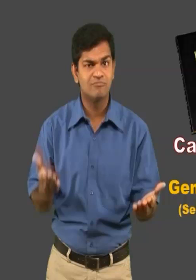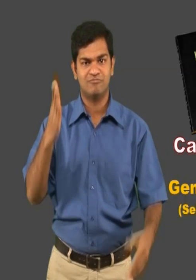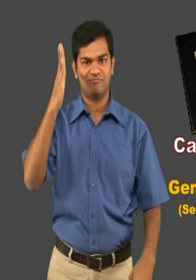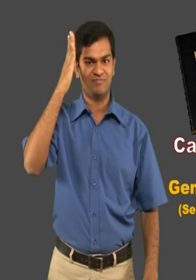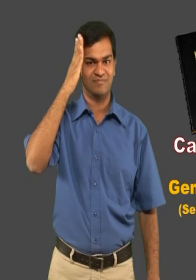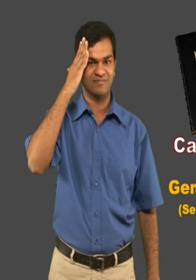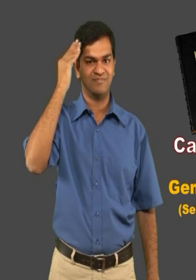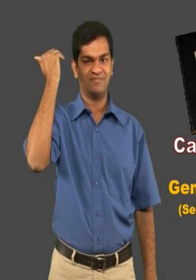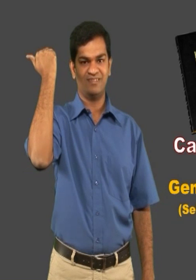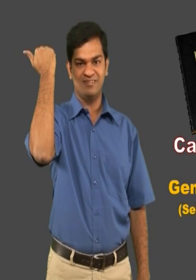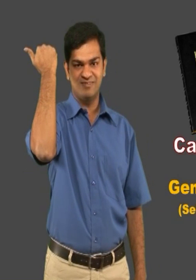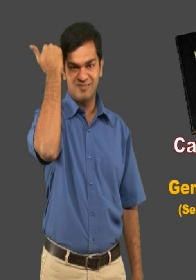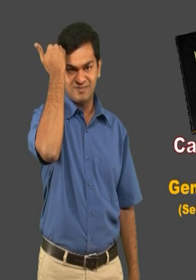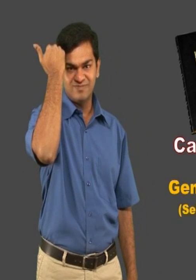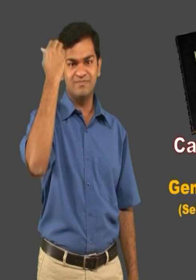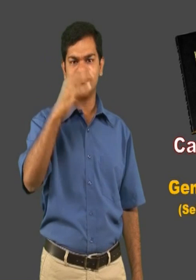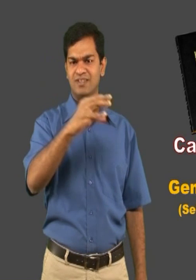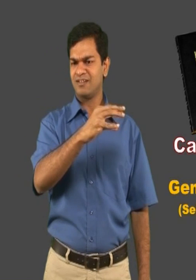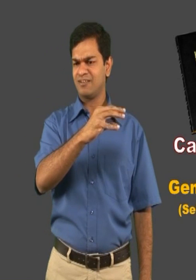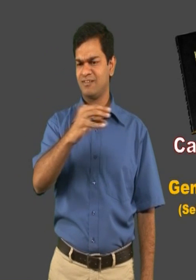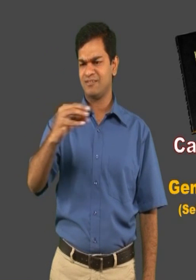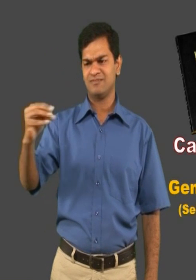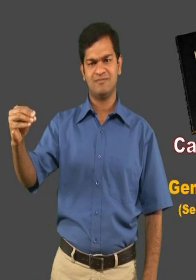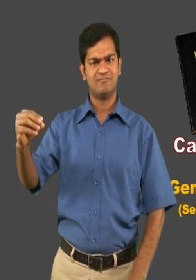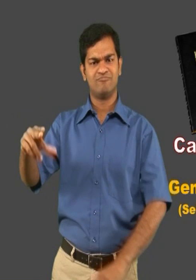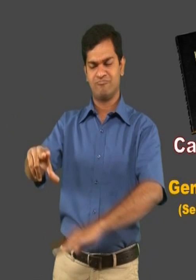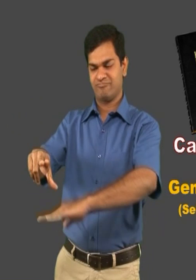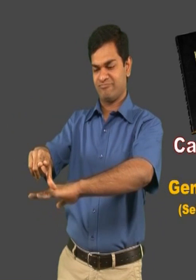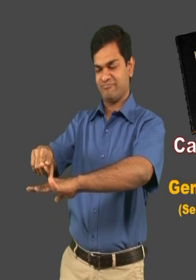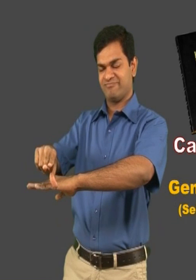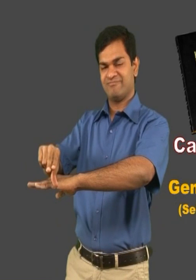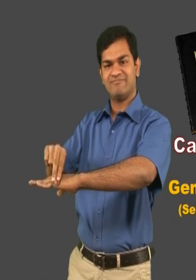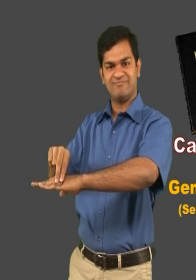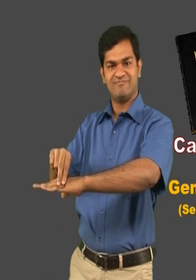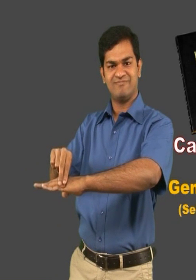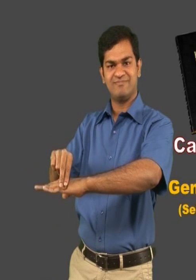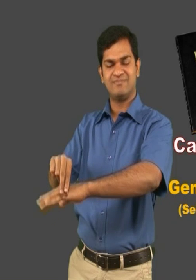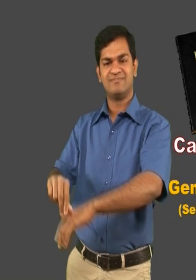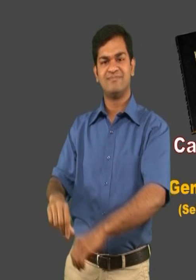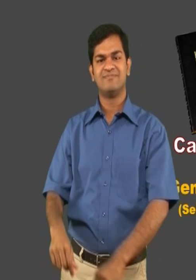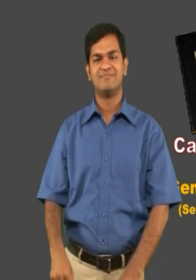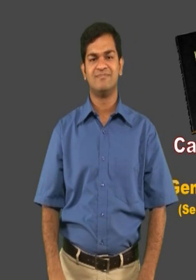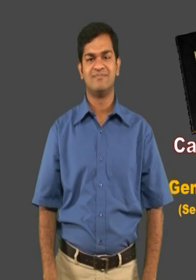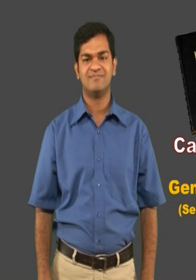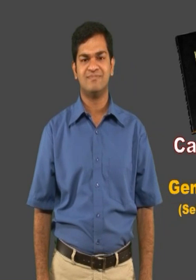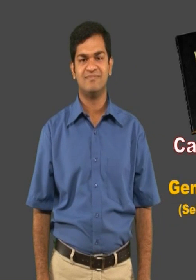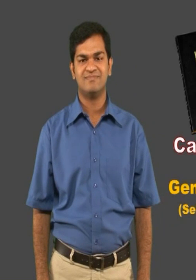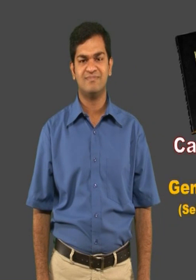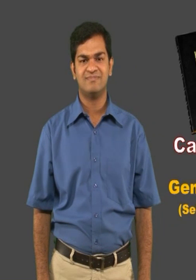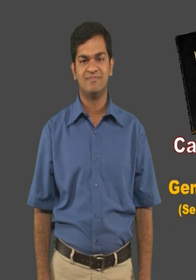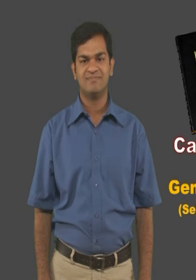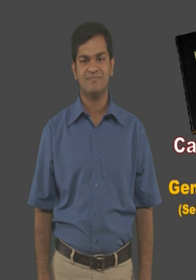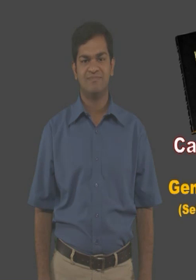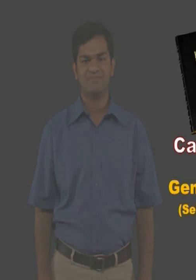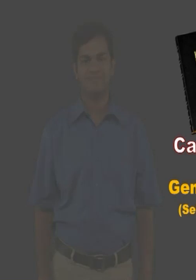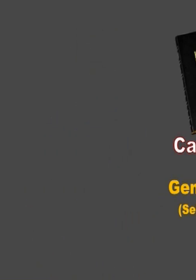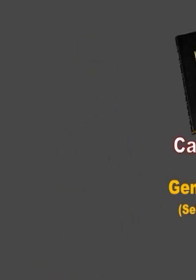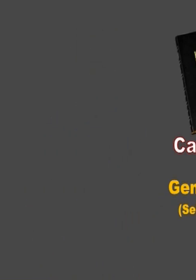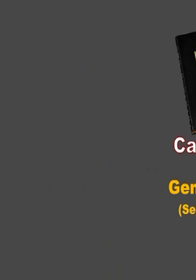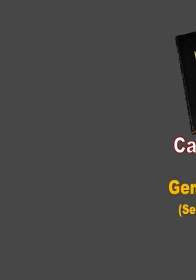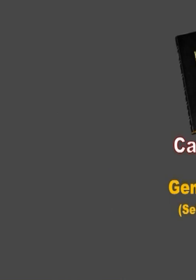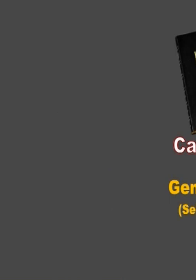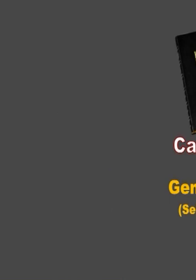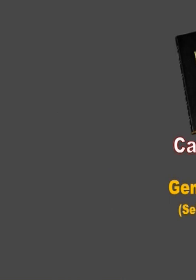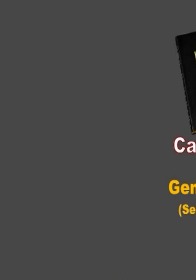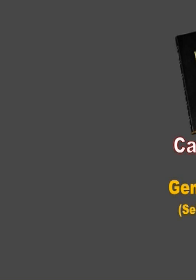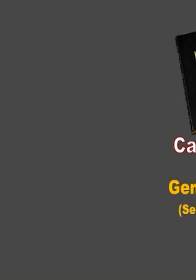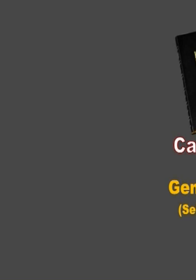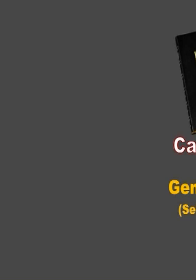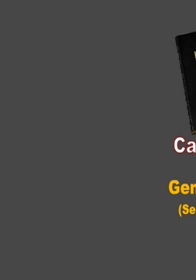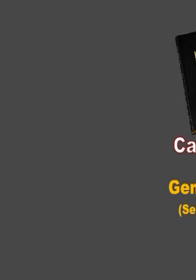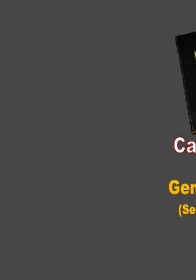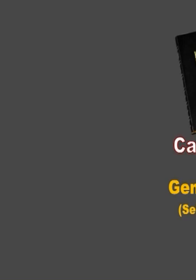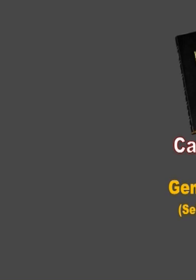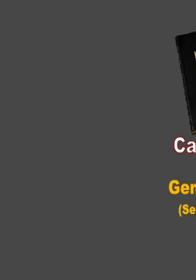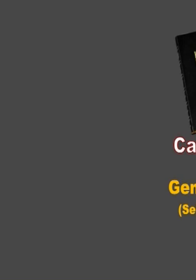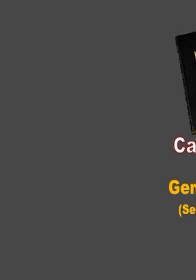Cain and Abel